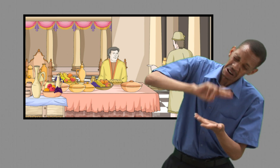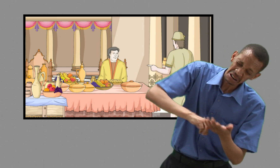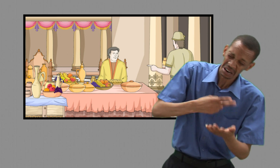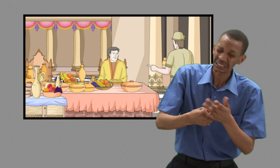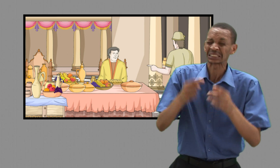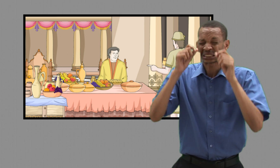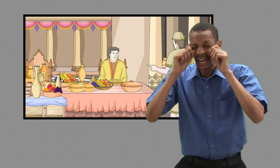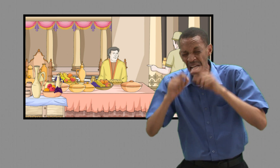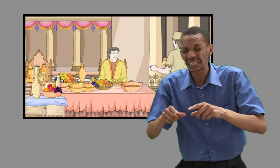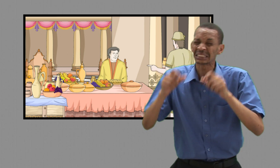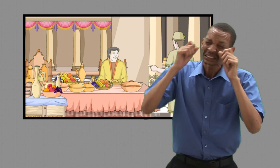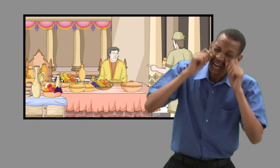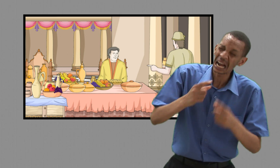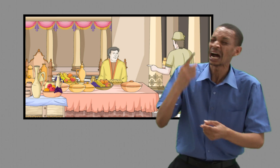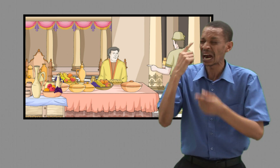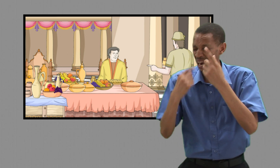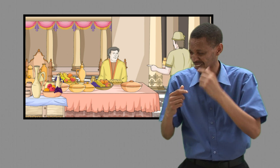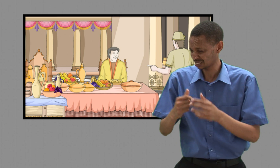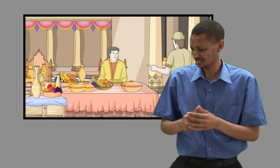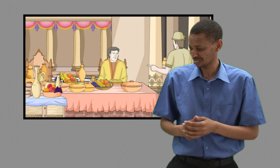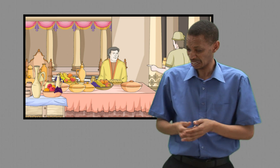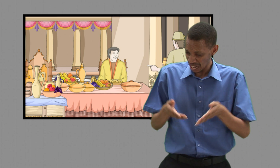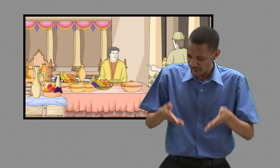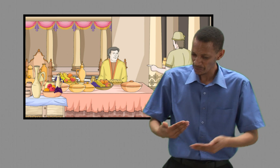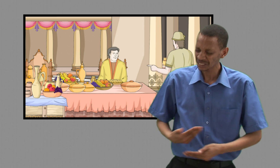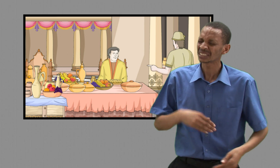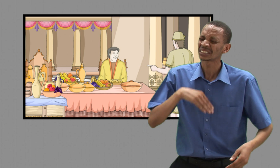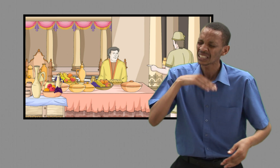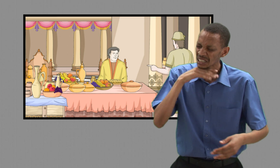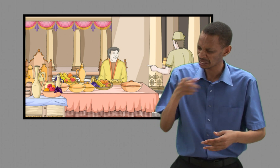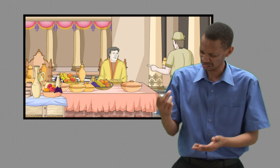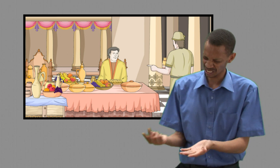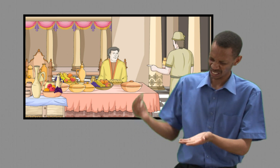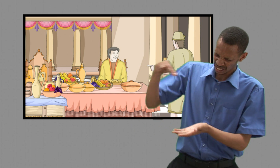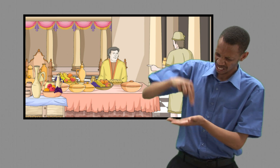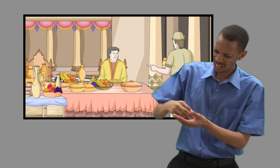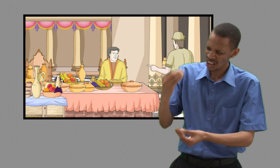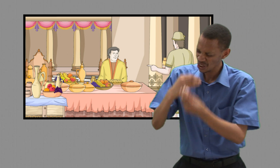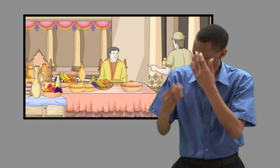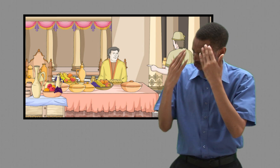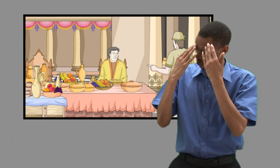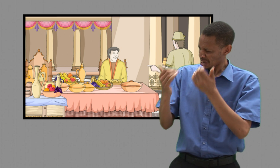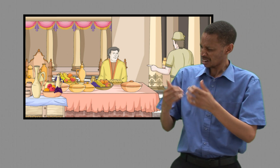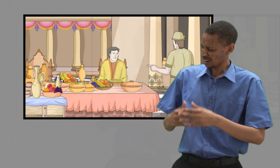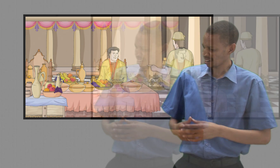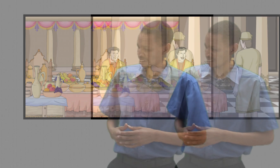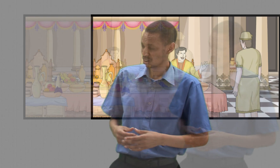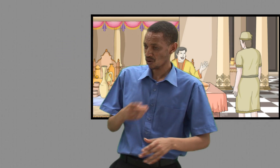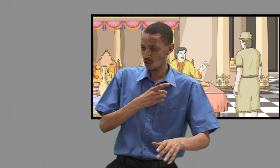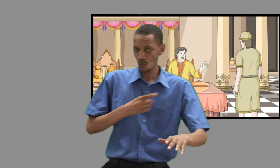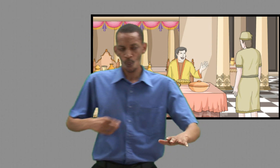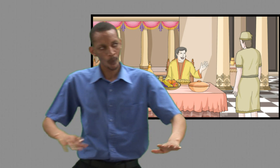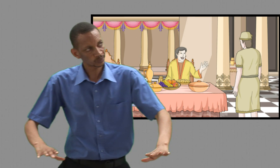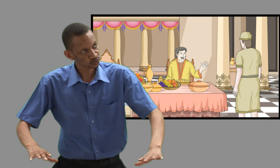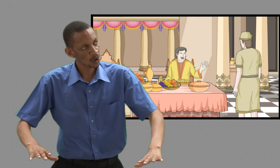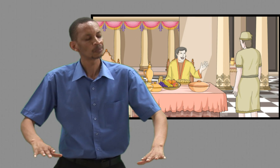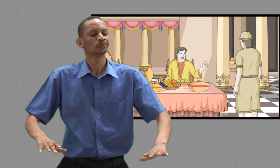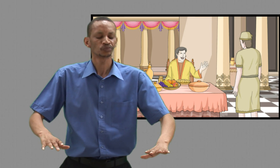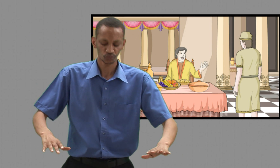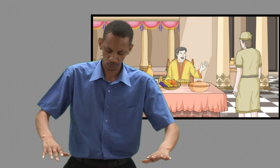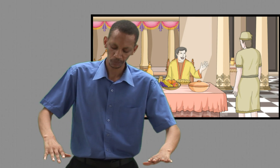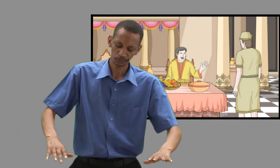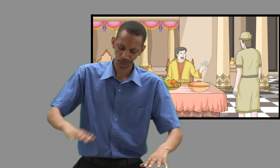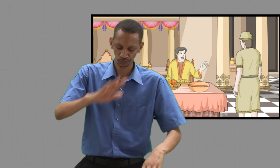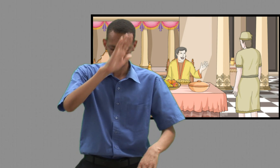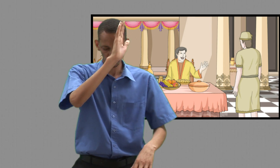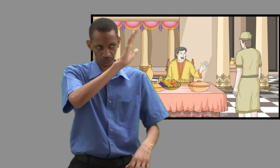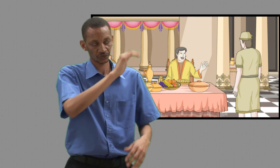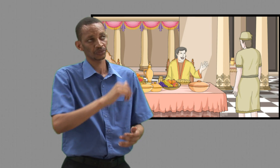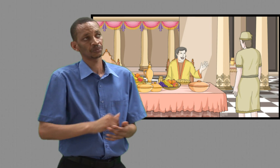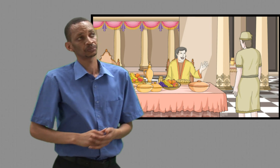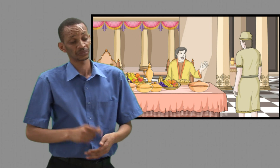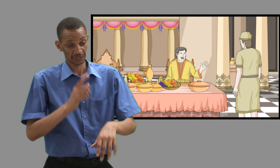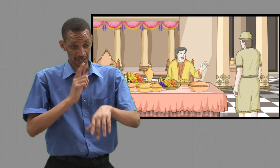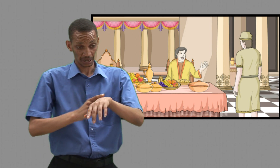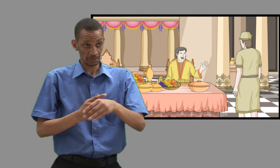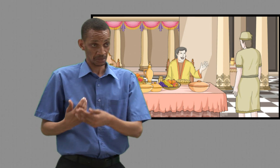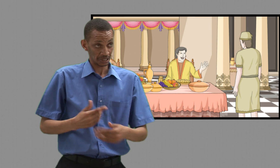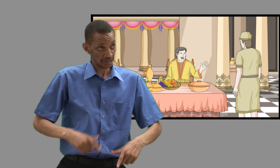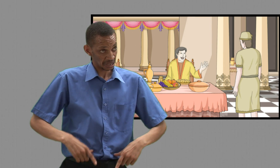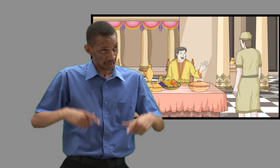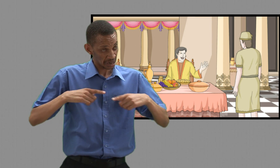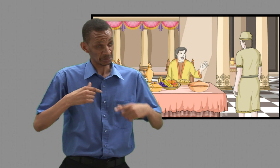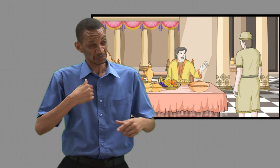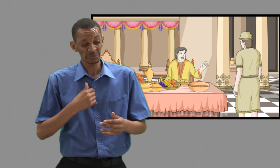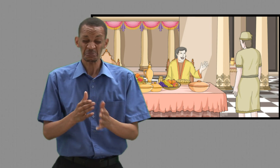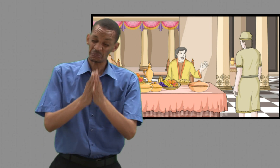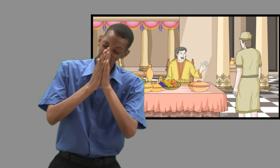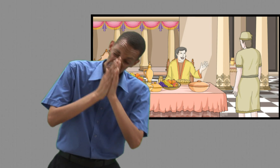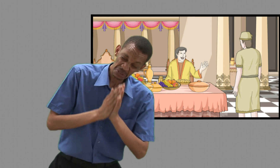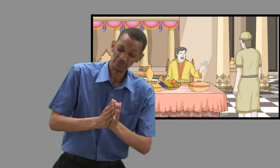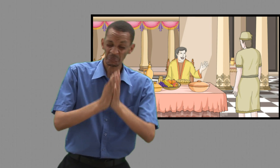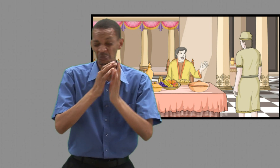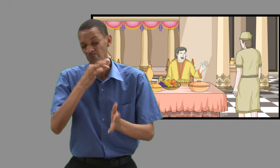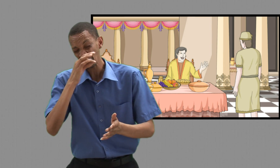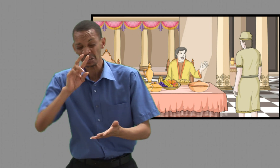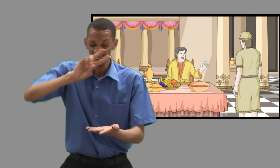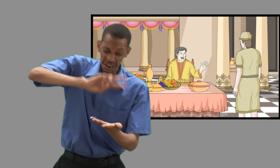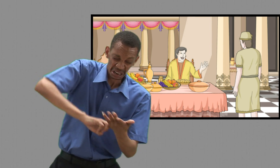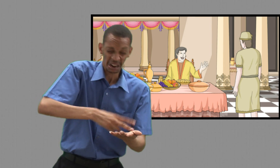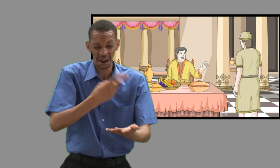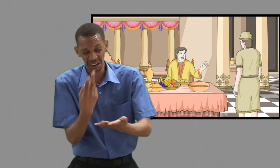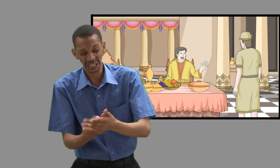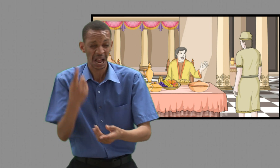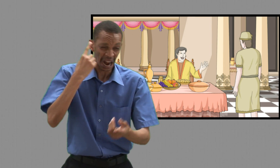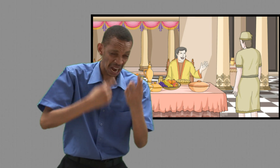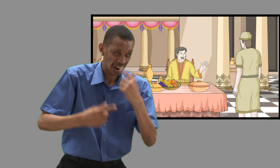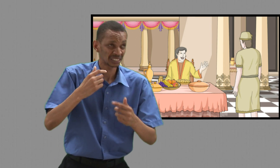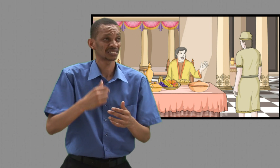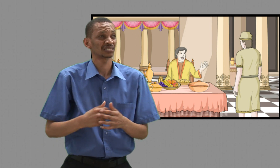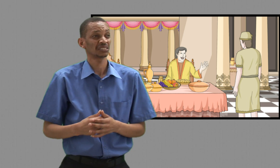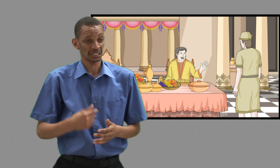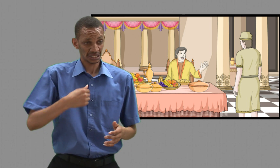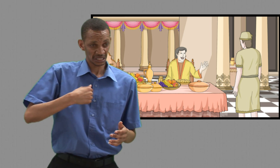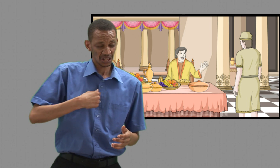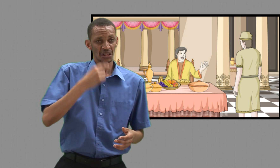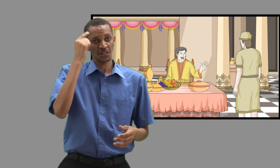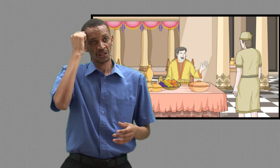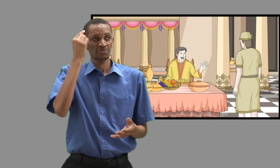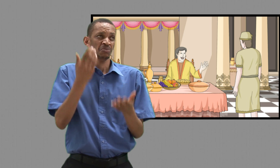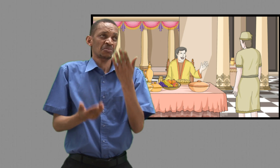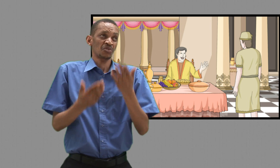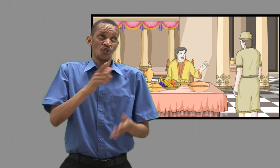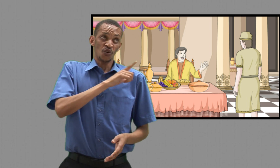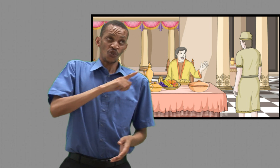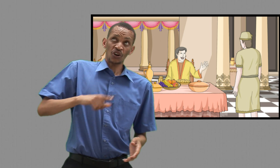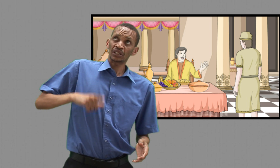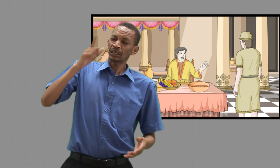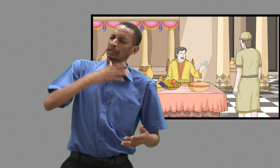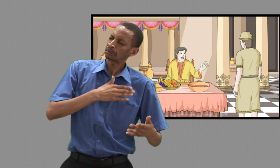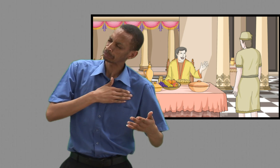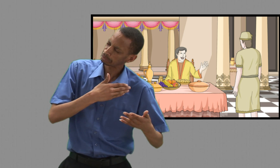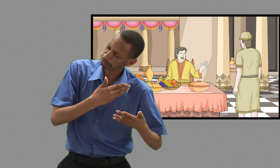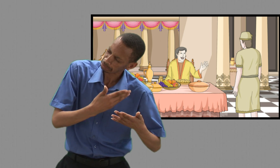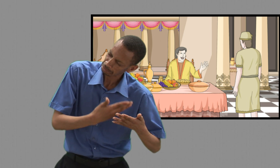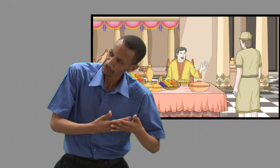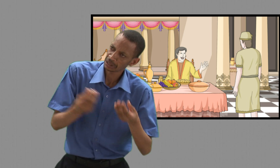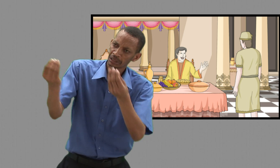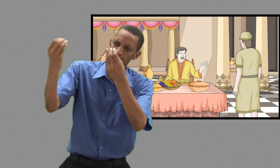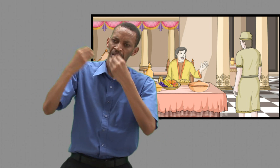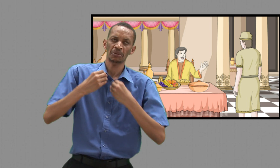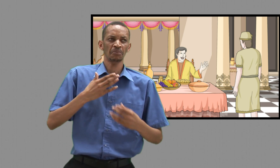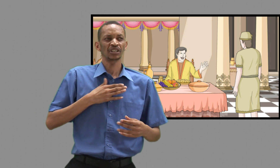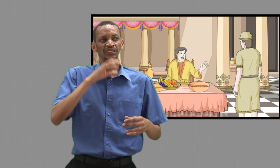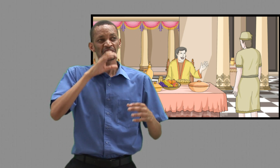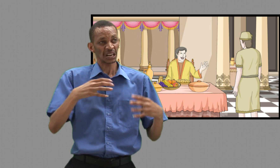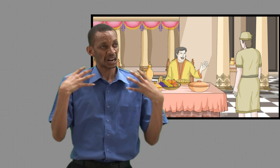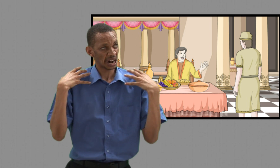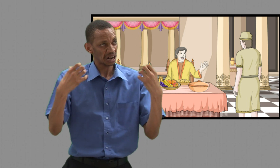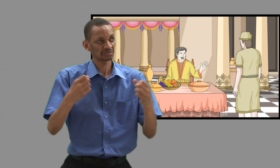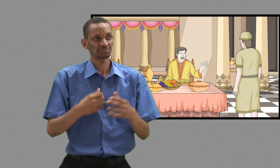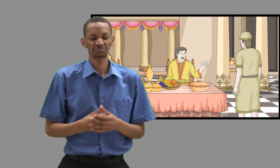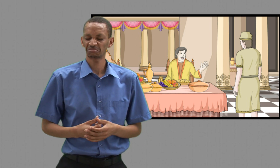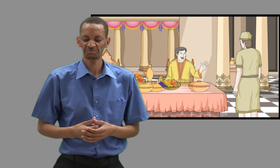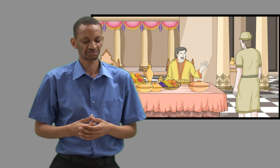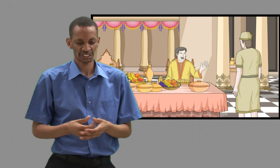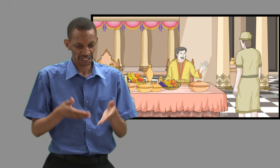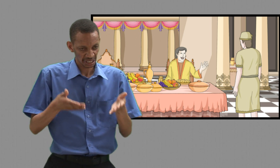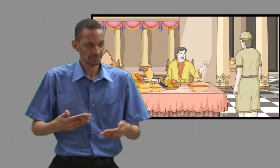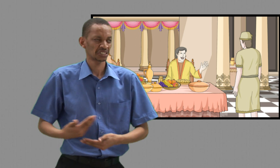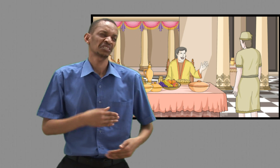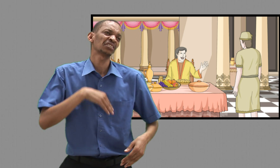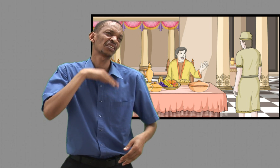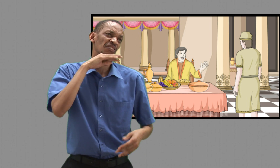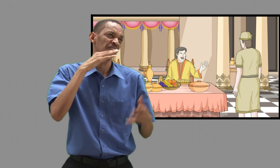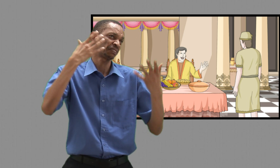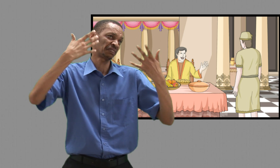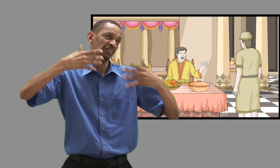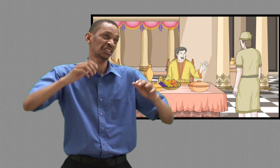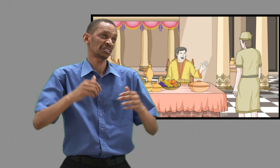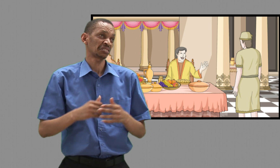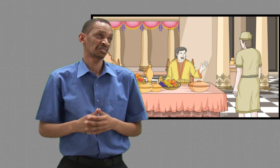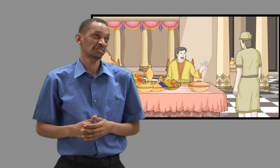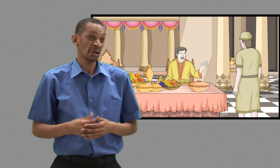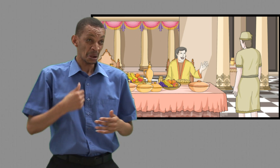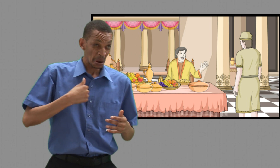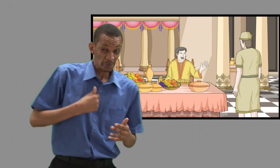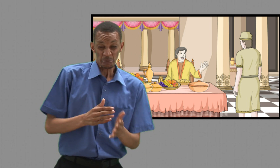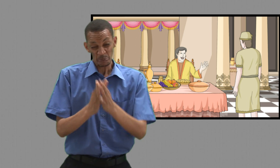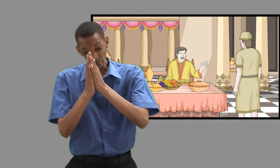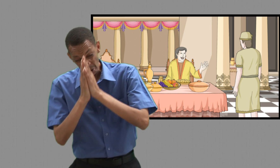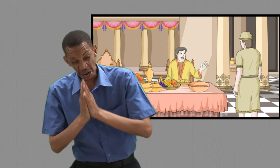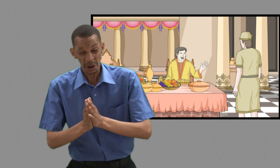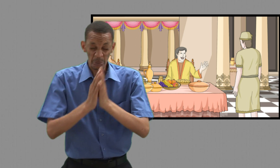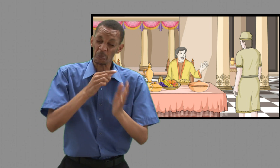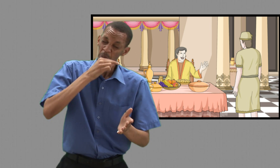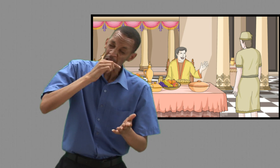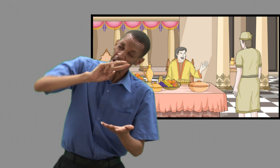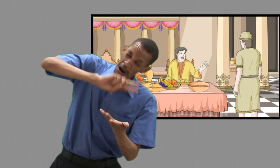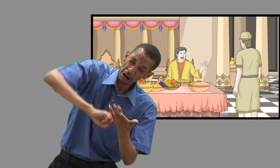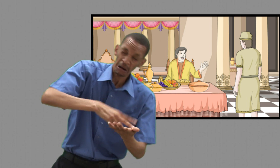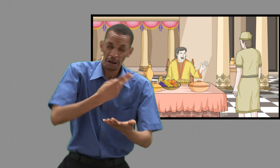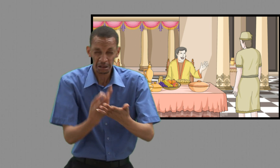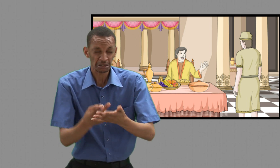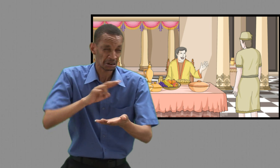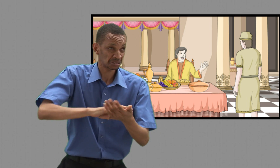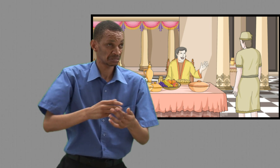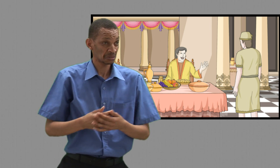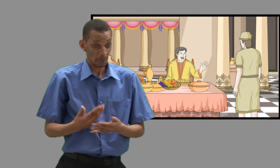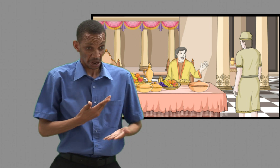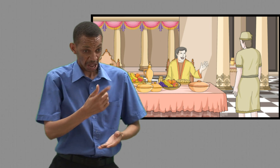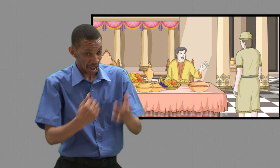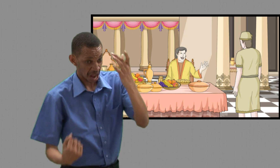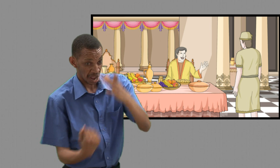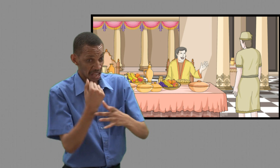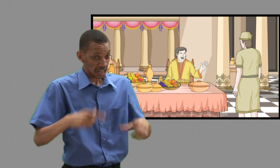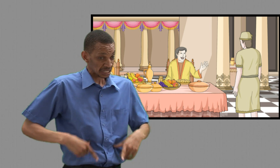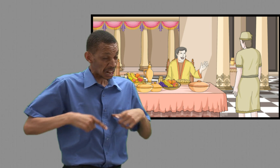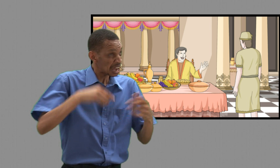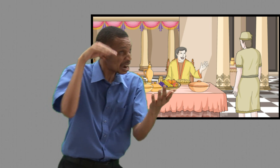David answered, “While the child was alive, I fasted and wept, for I said, ‘Who knows? The LORD may be gracious to me and let him live.’